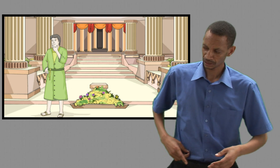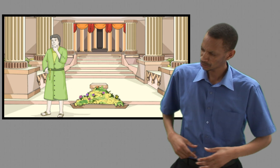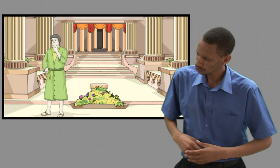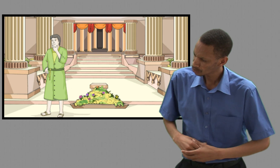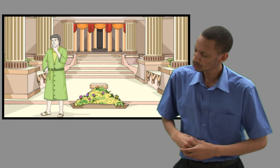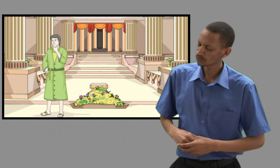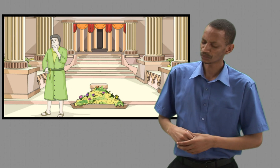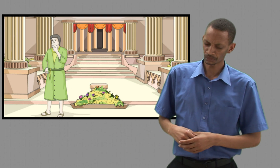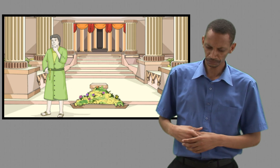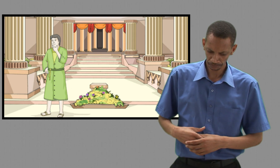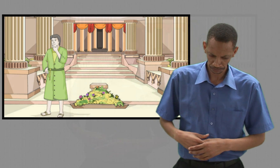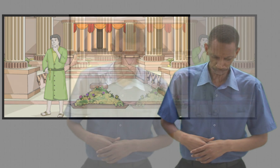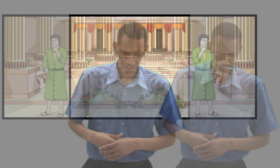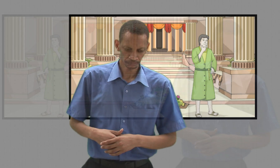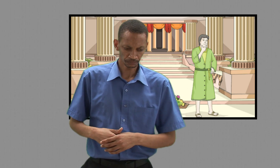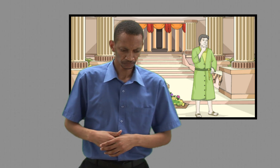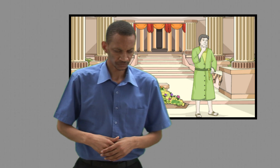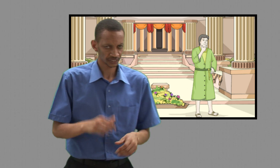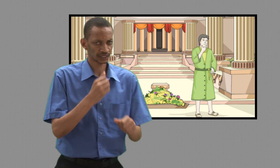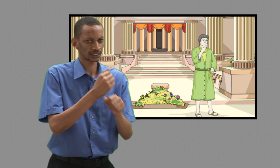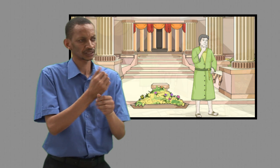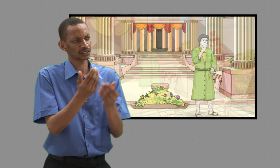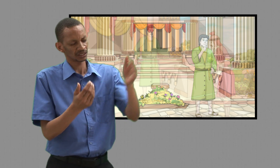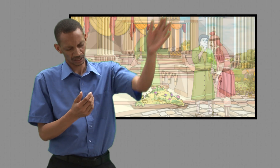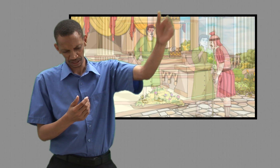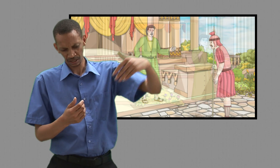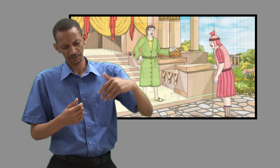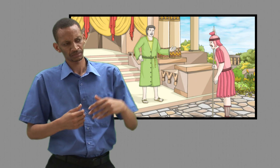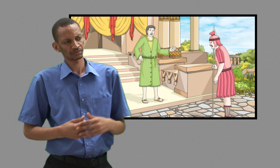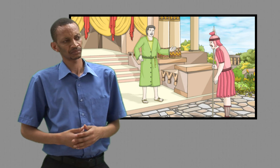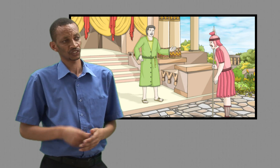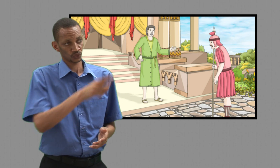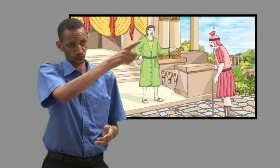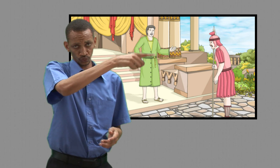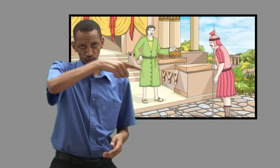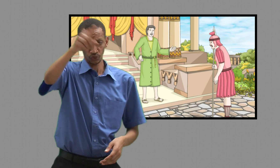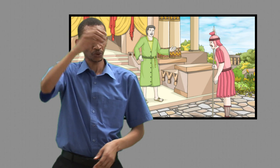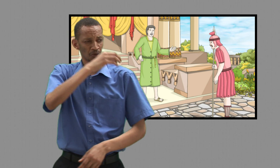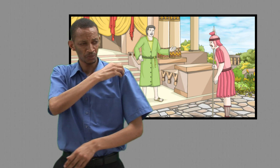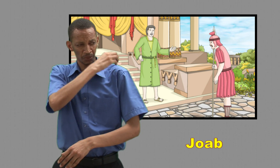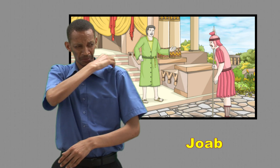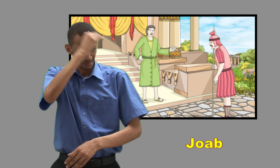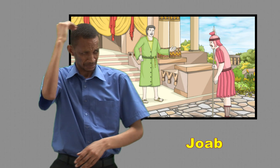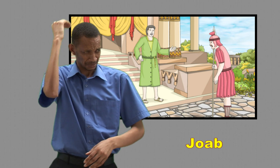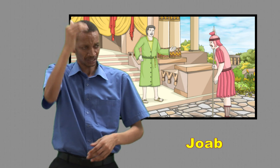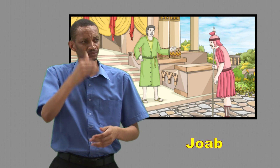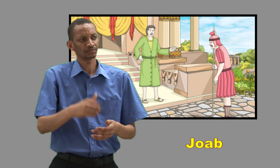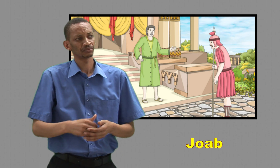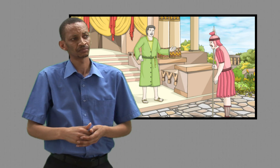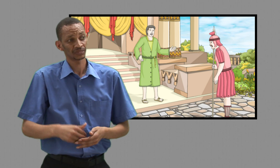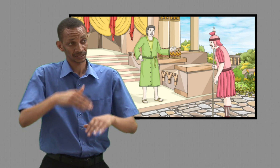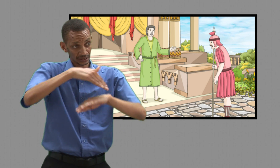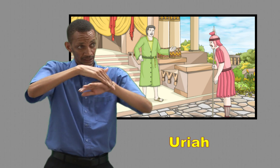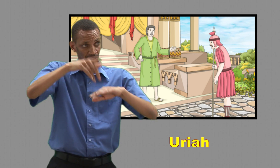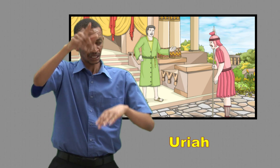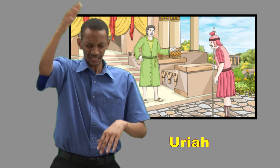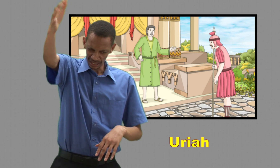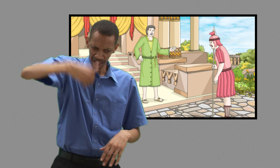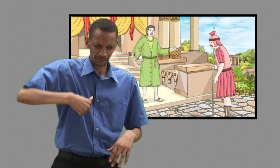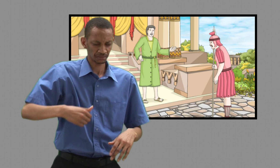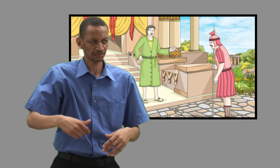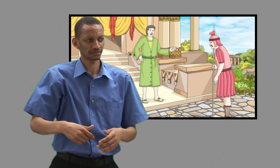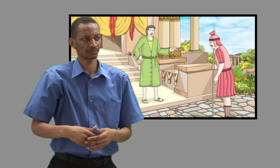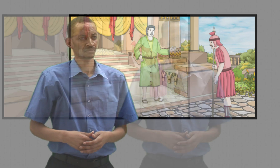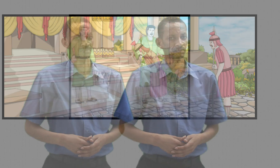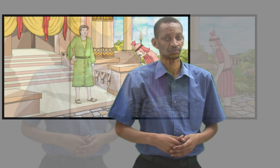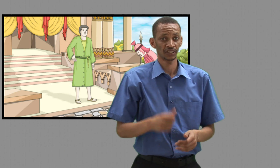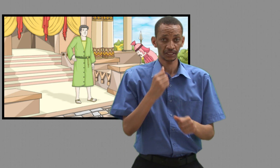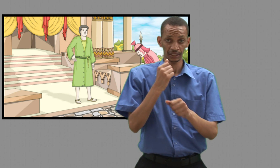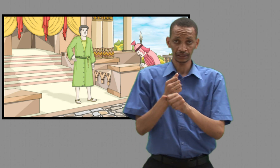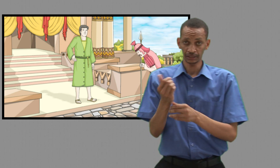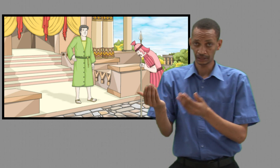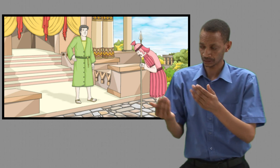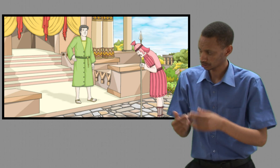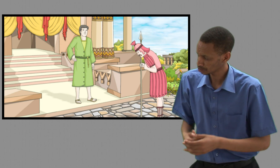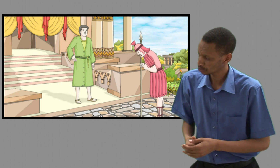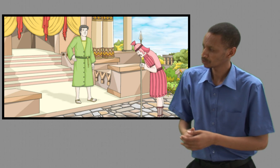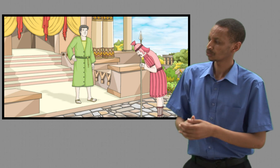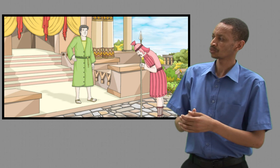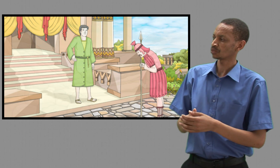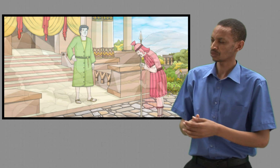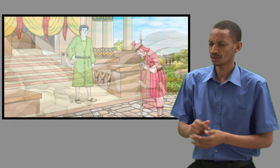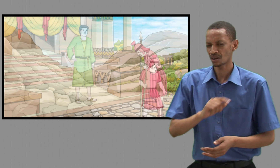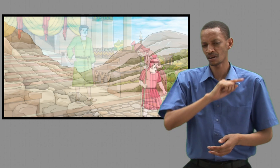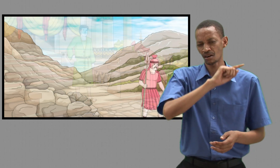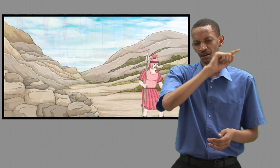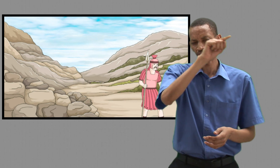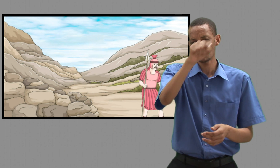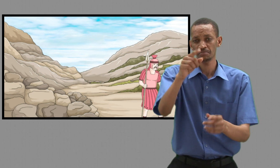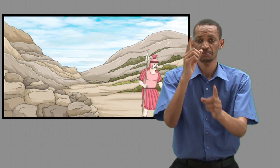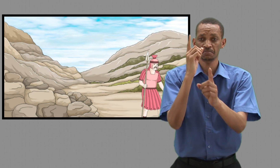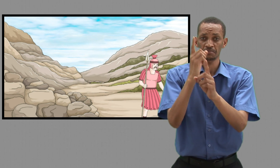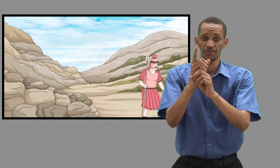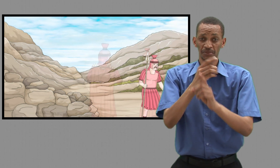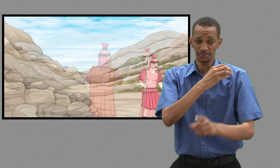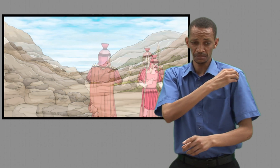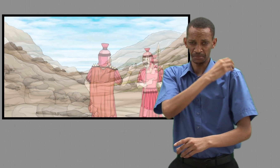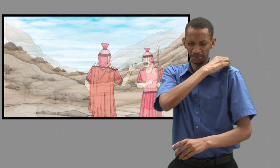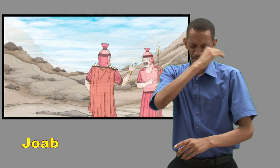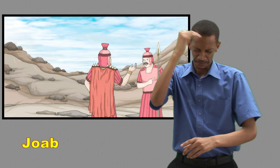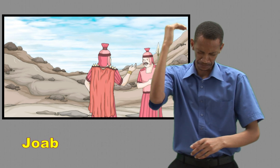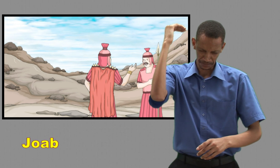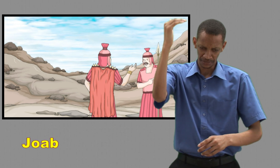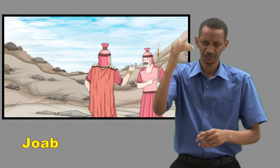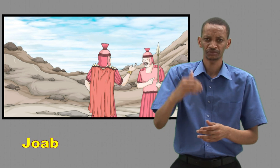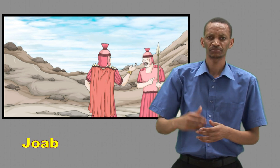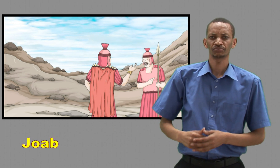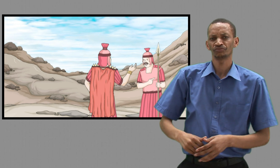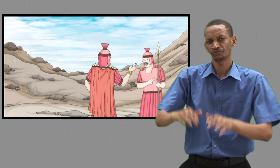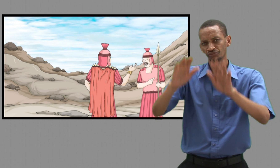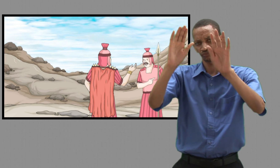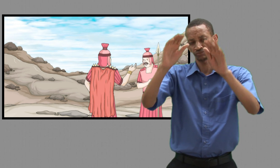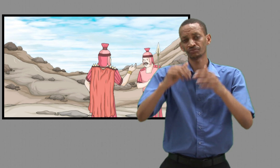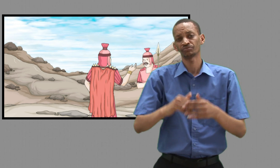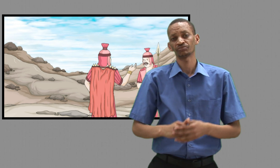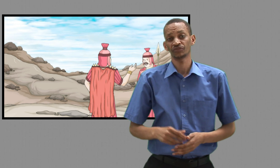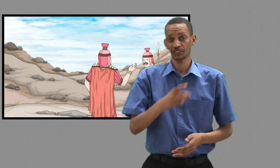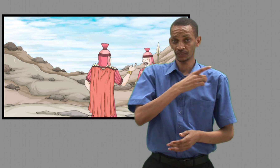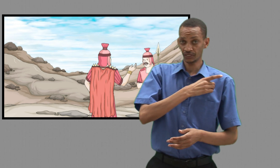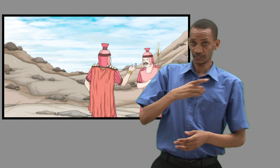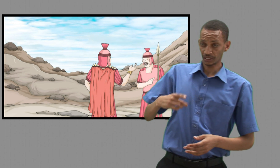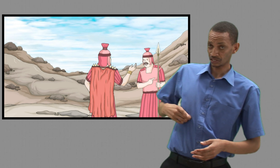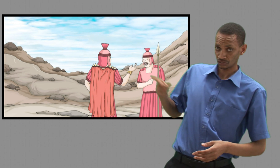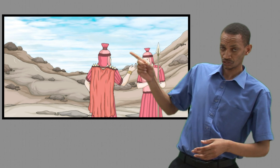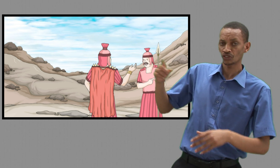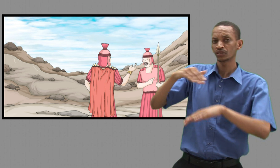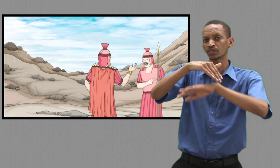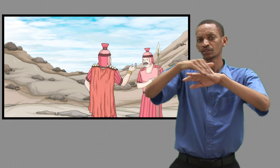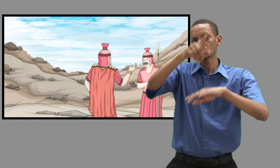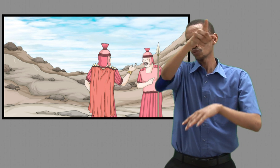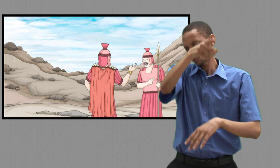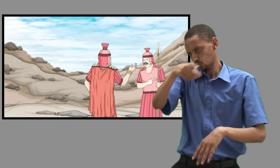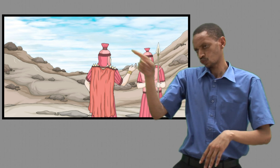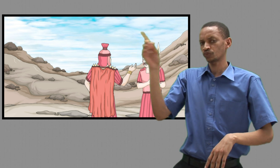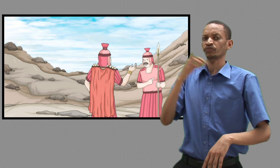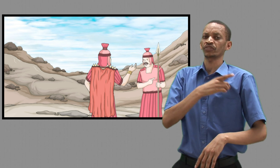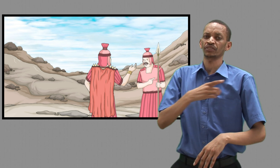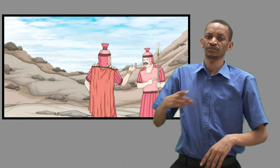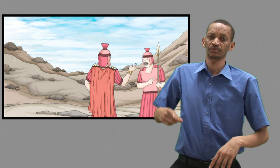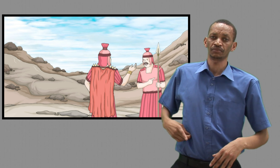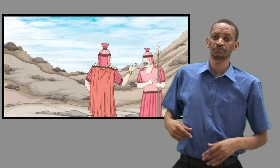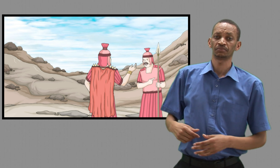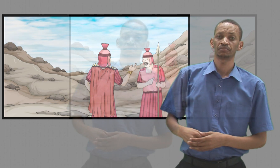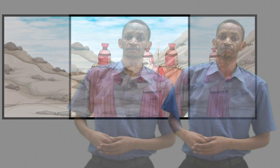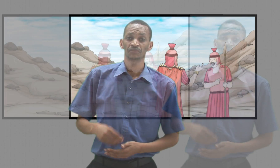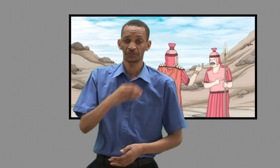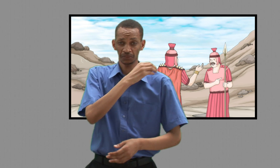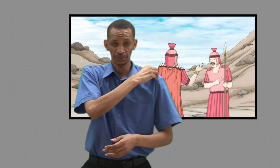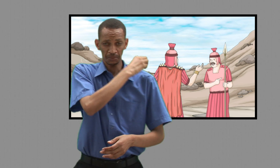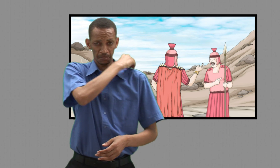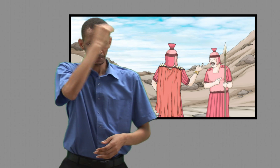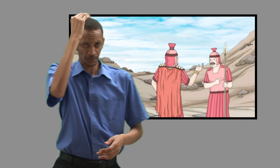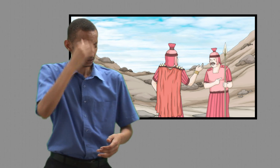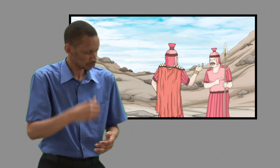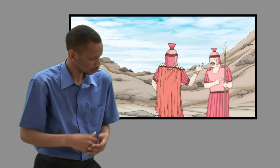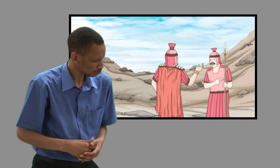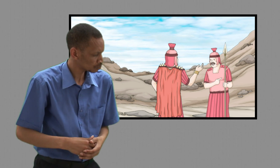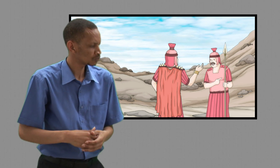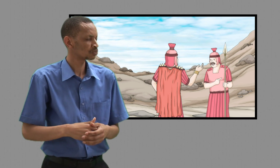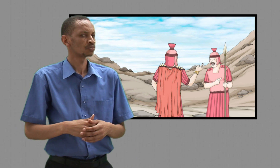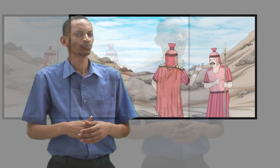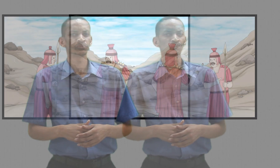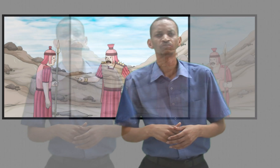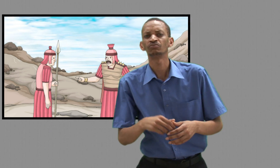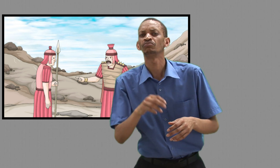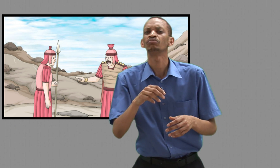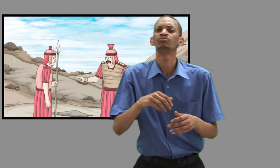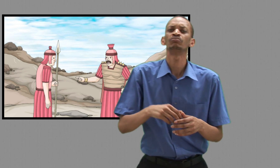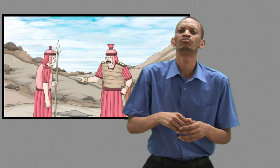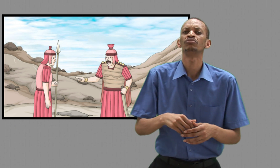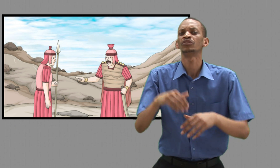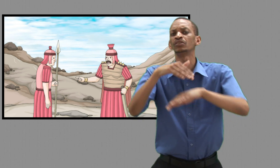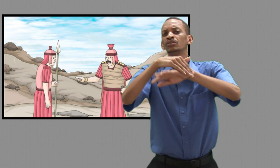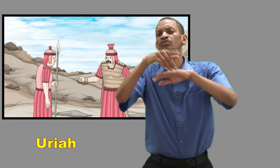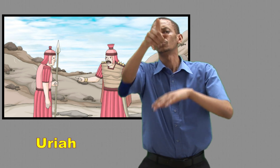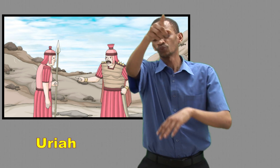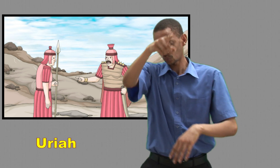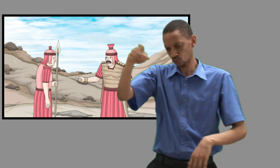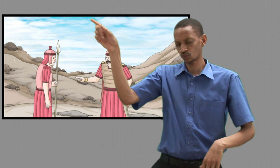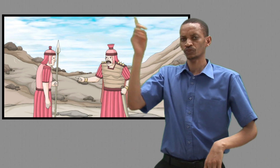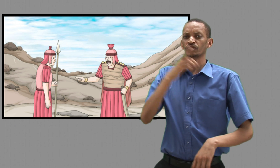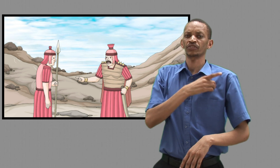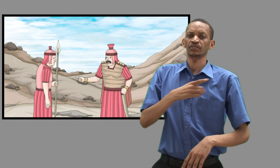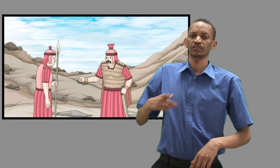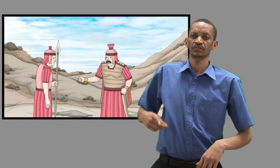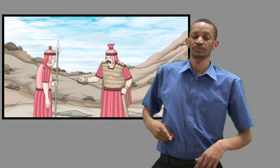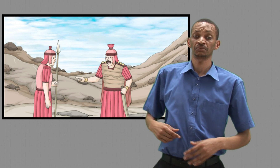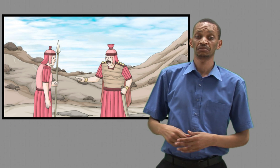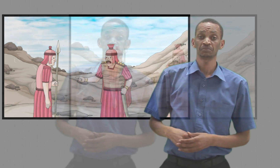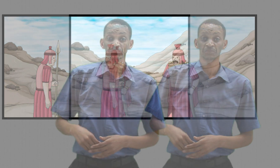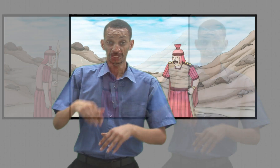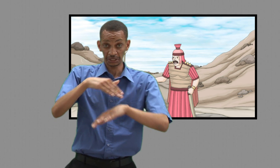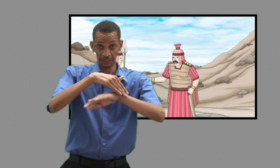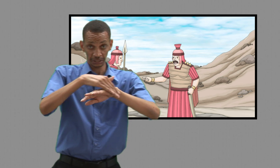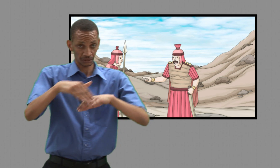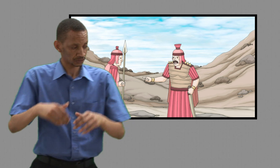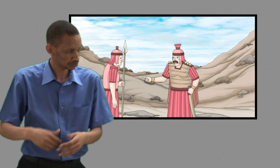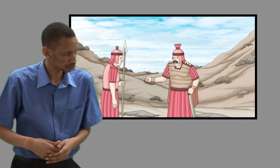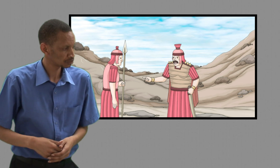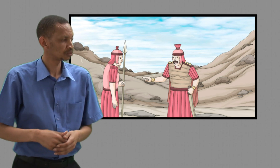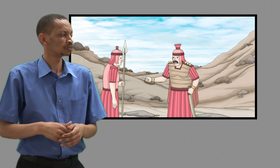At this, David sent orders to Joab: “Send me Uriah the Hittite.”